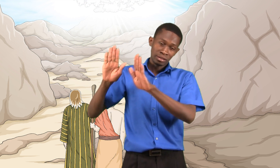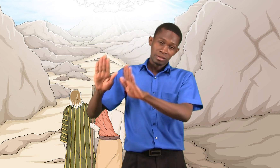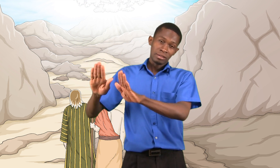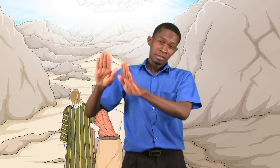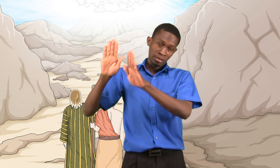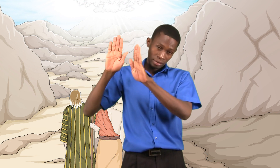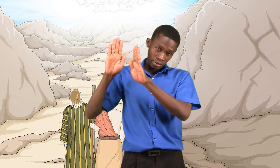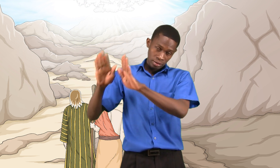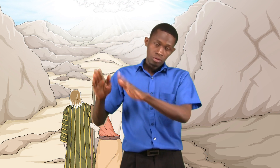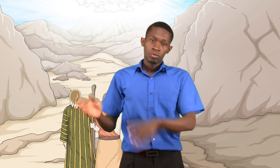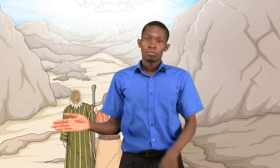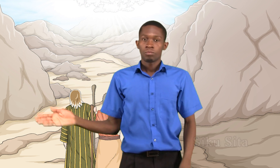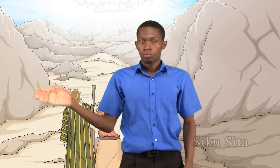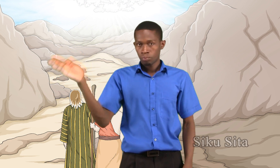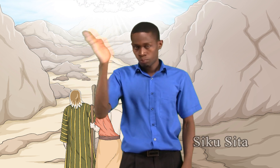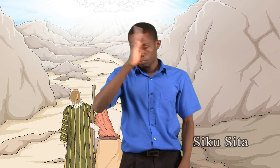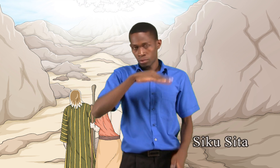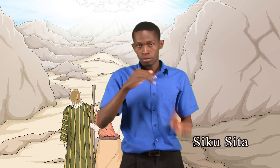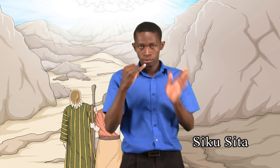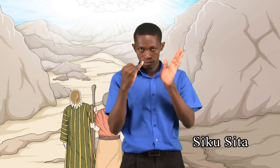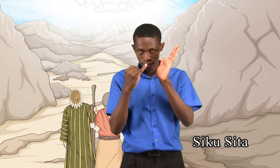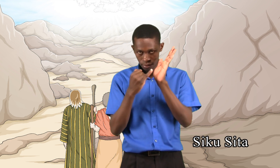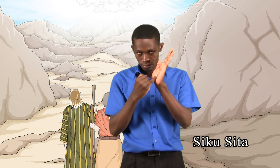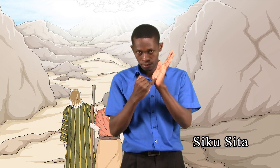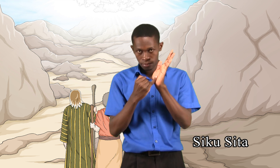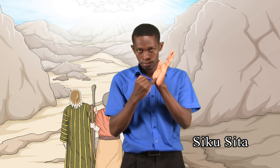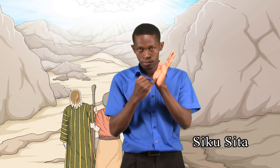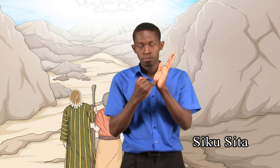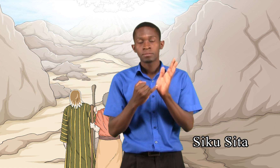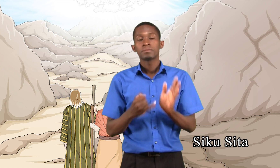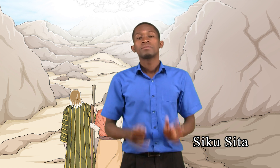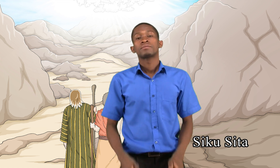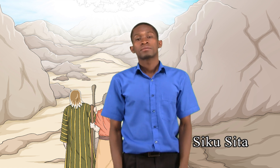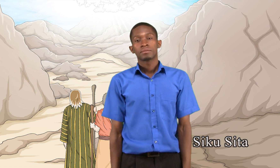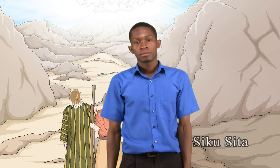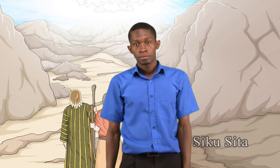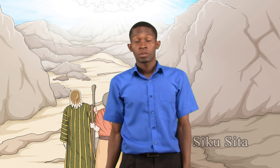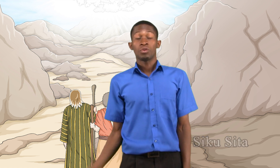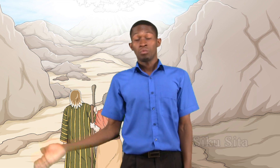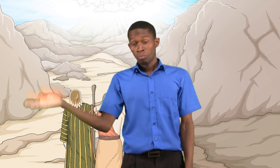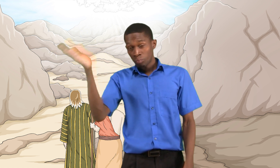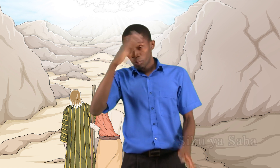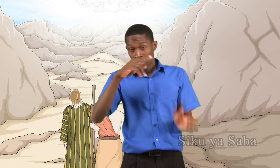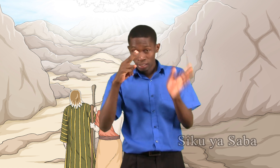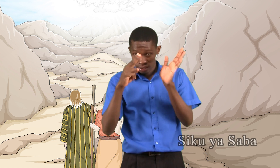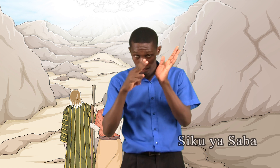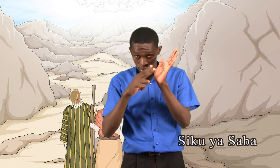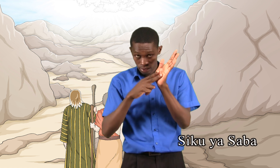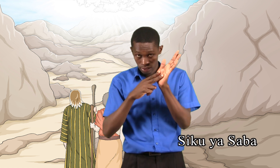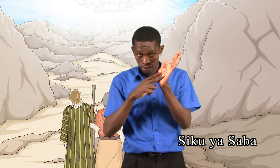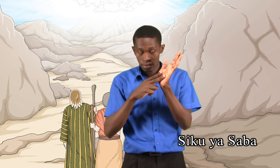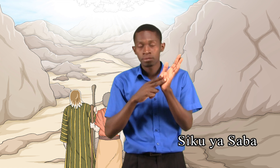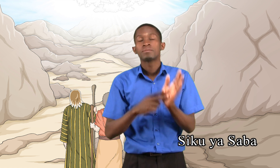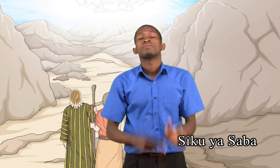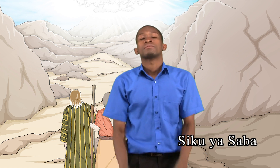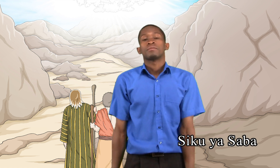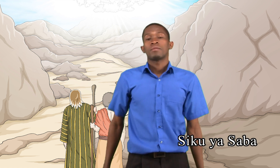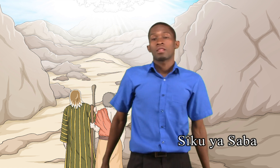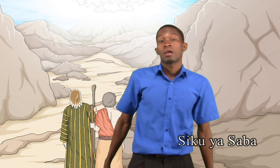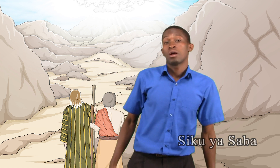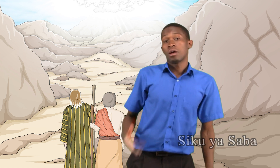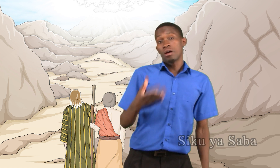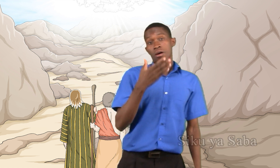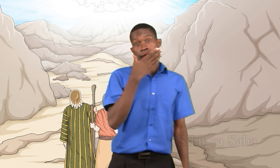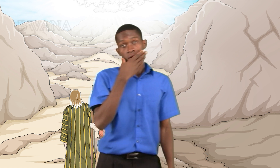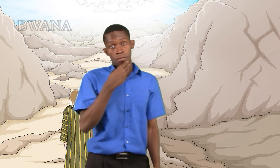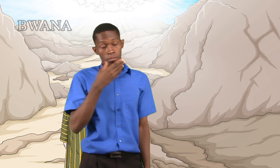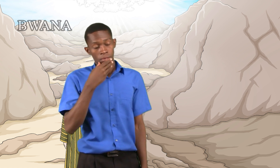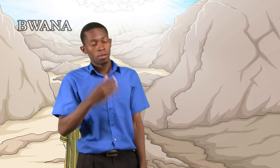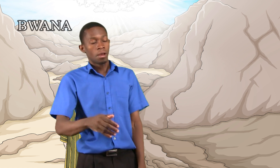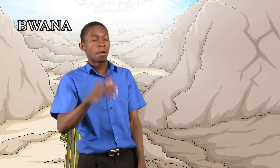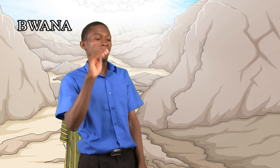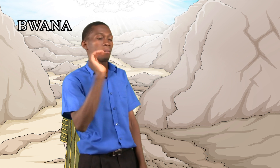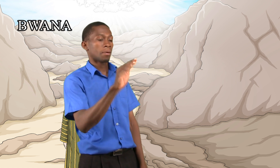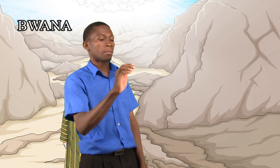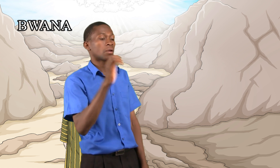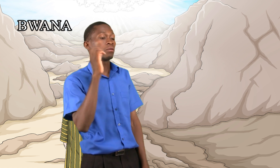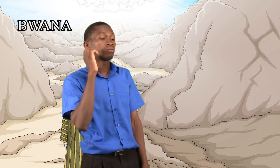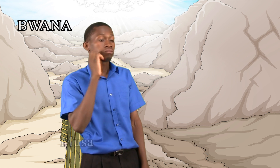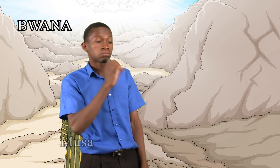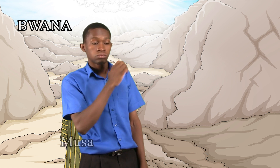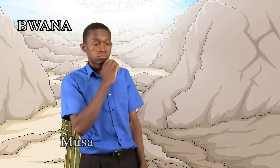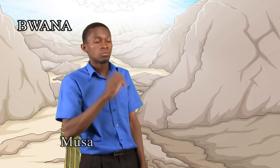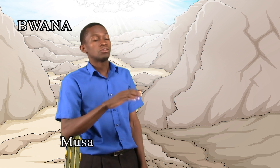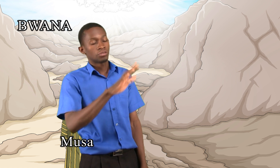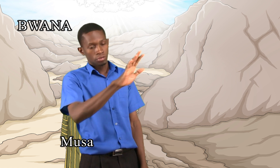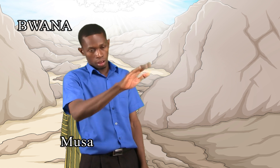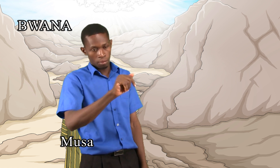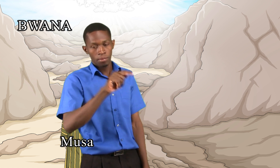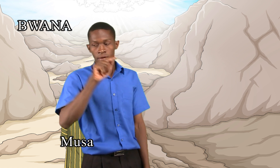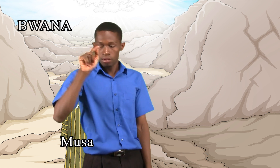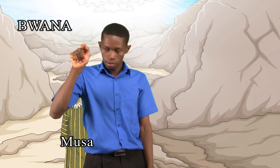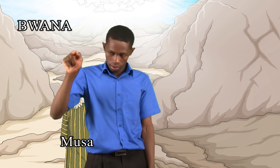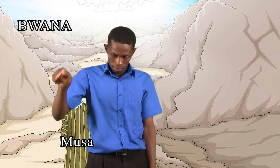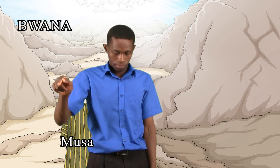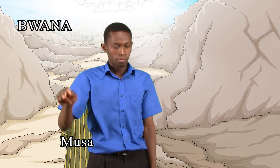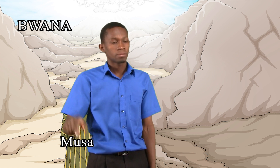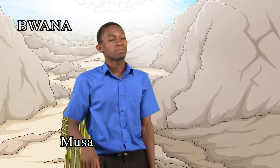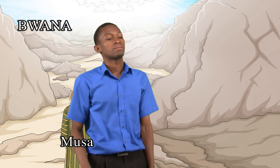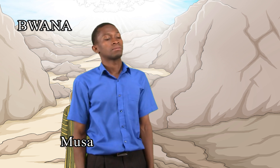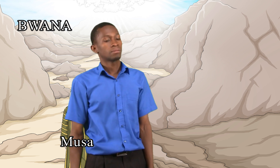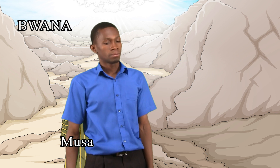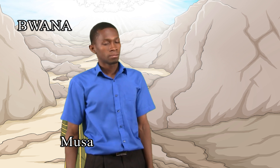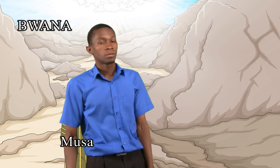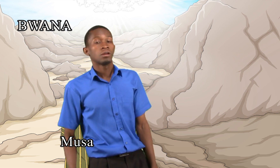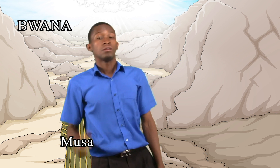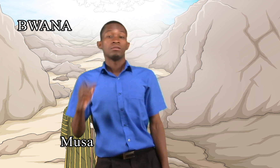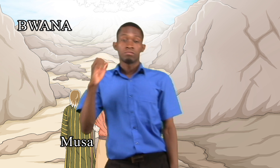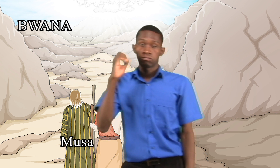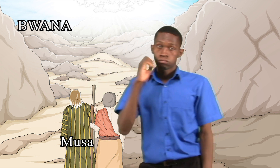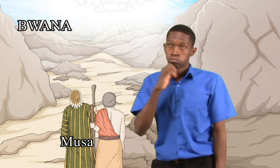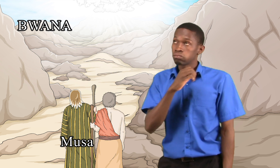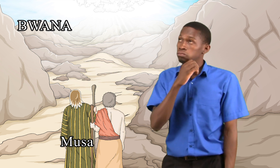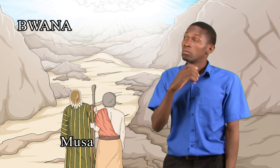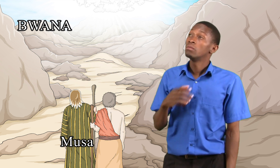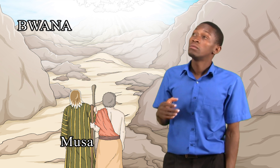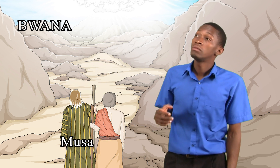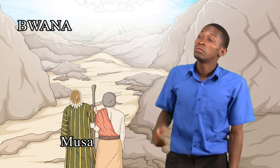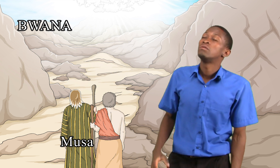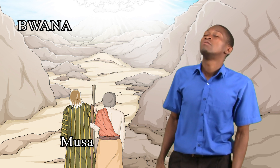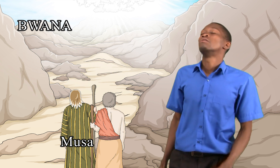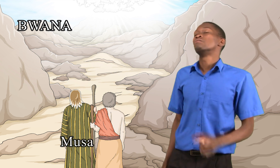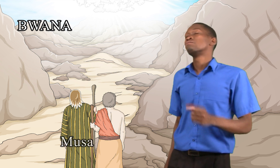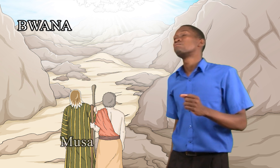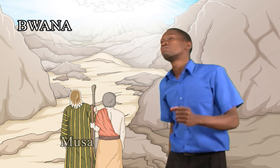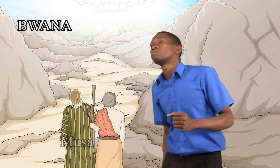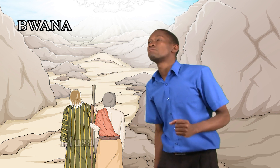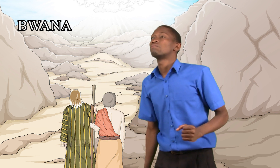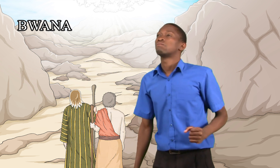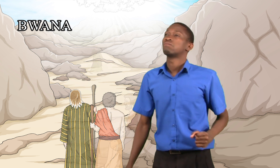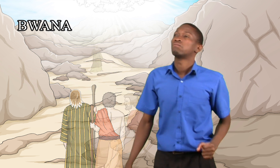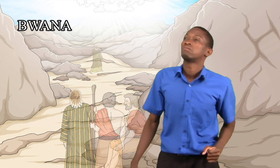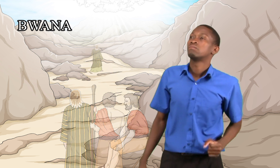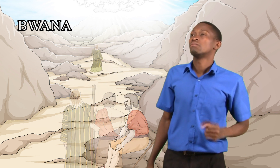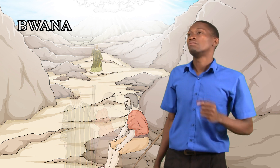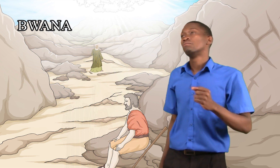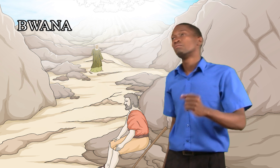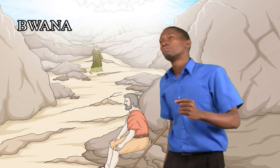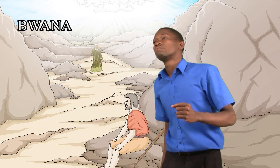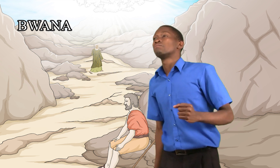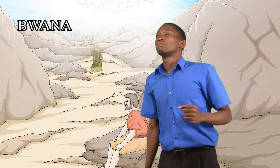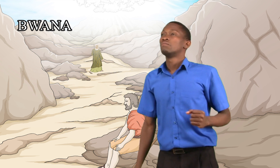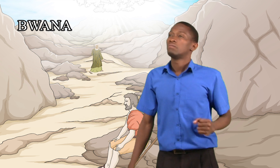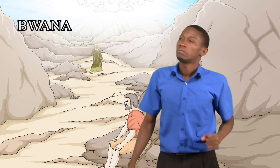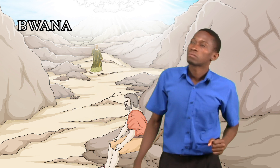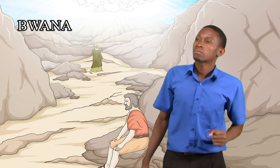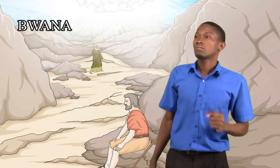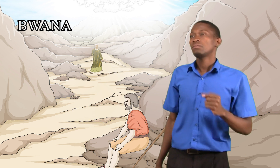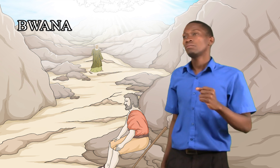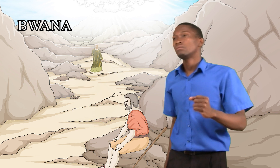For six days the cloud covered it, and on the seventh day the LORD called to Moses from within the cloud. And the sight of the glory of the LORD was like a consuming fire on the mountaintop in the eyes of the Israelites.